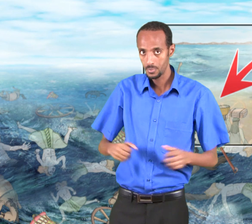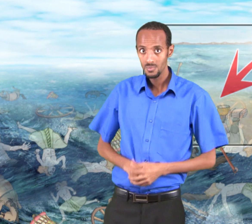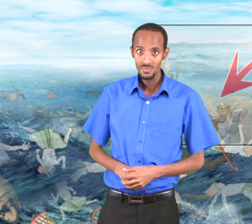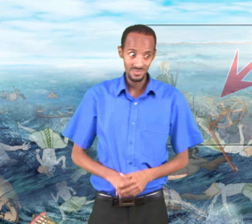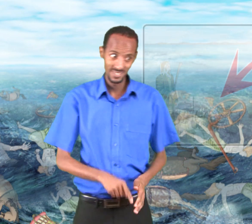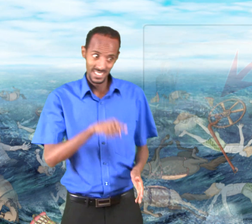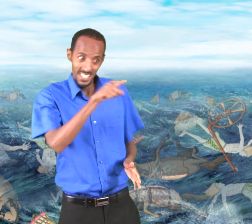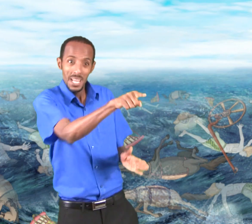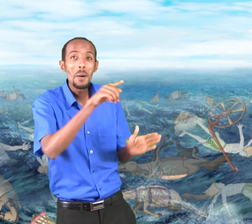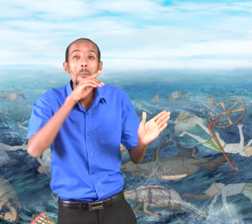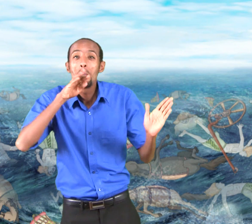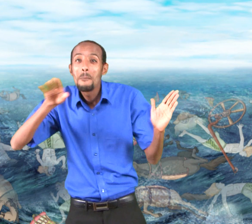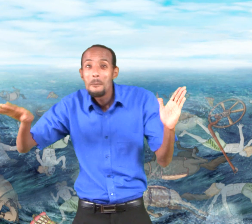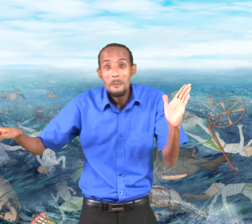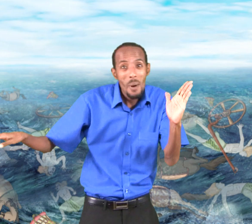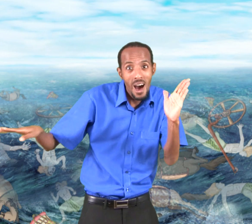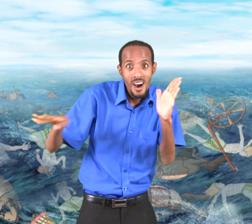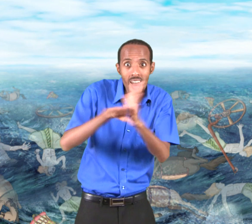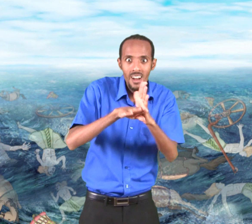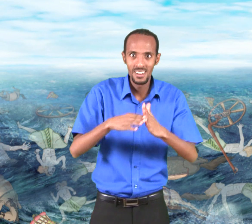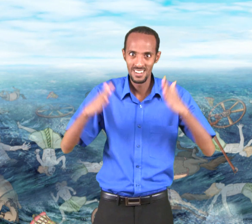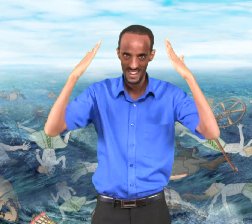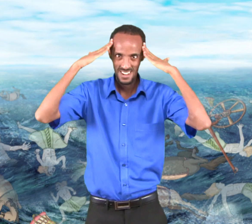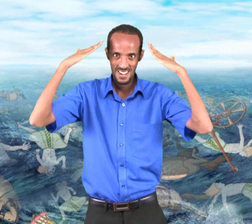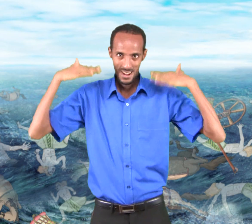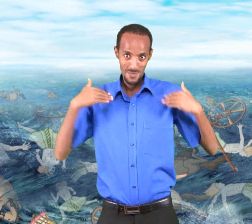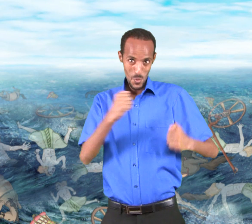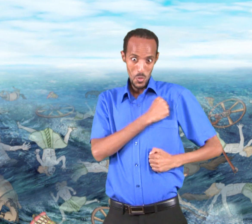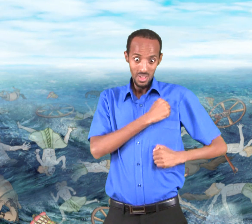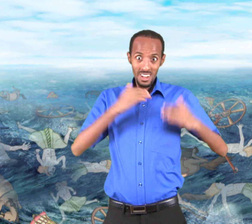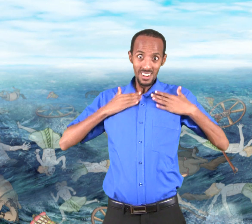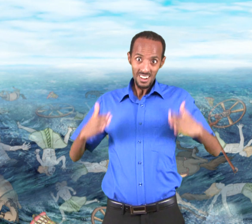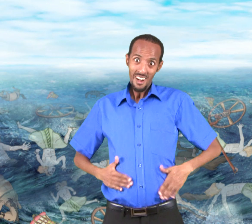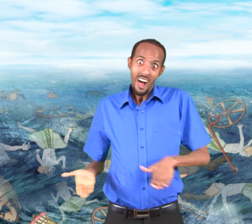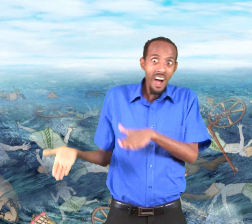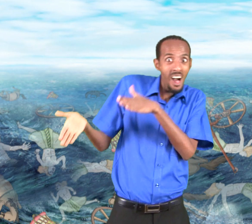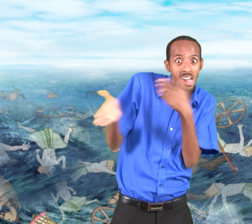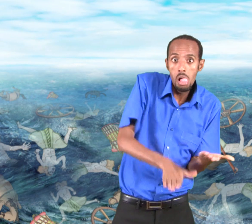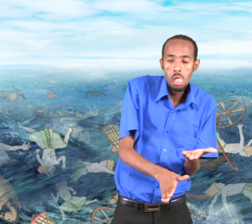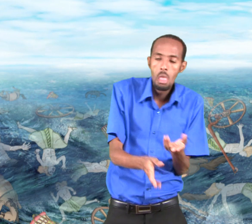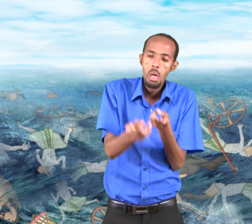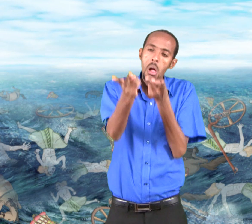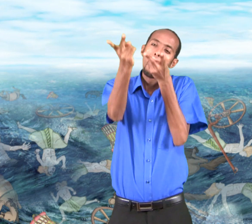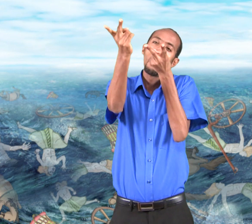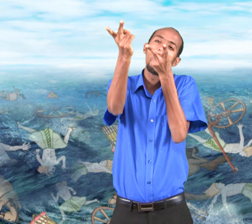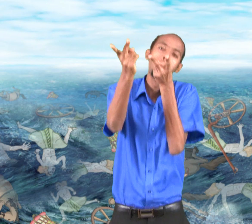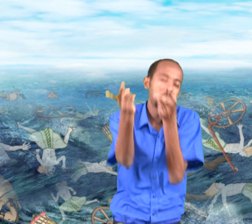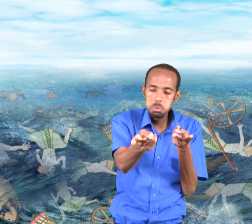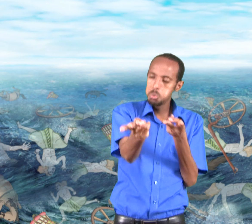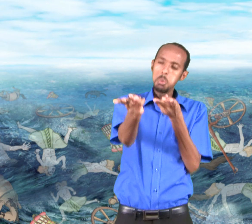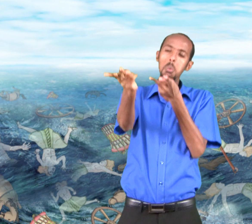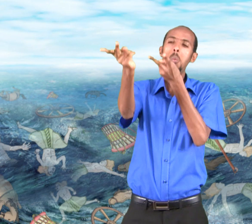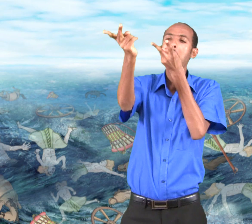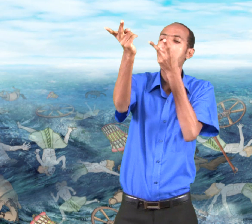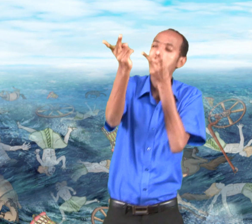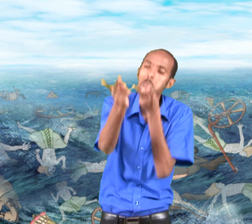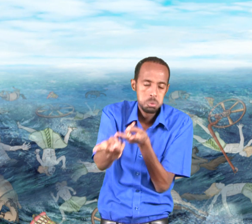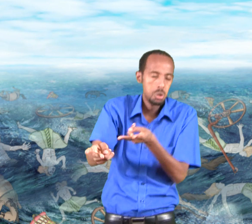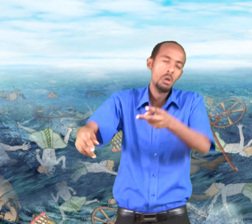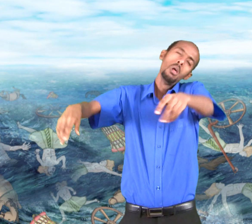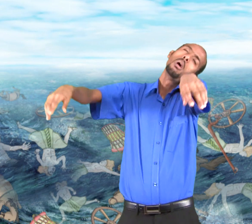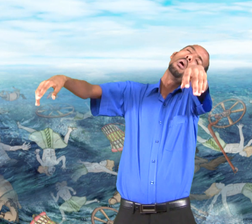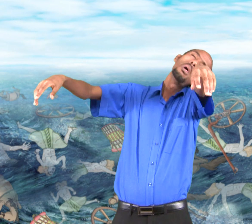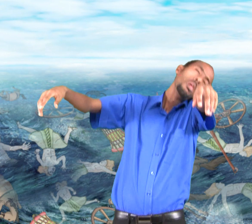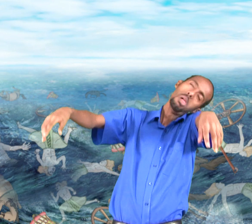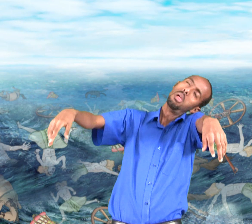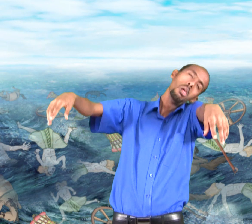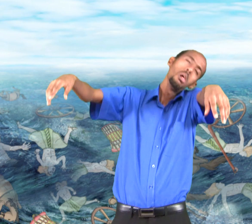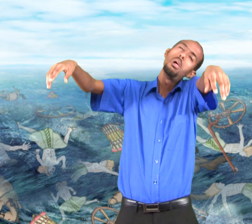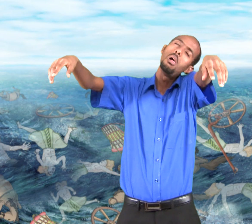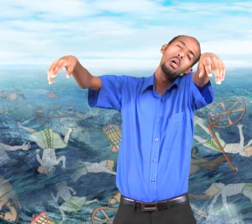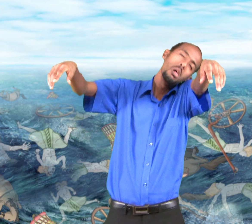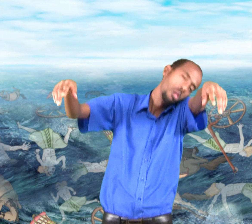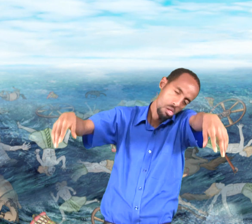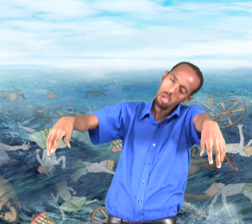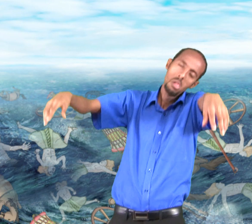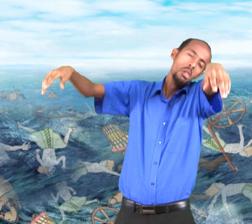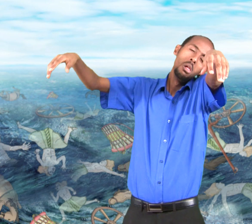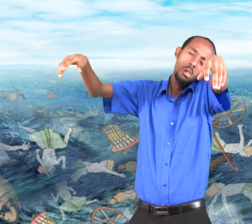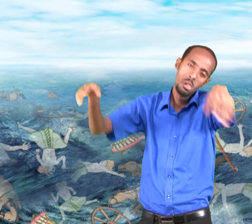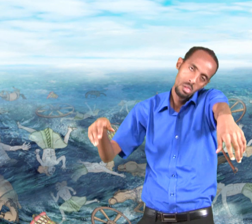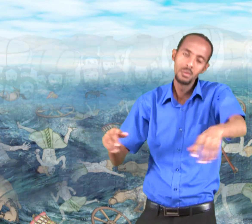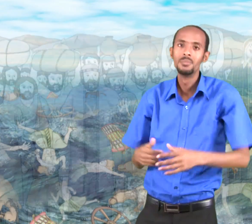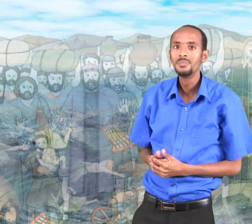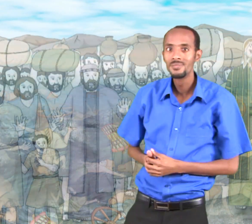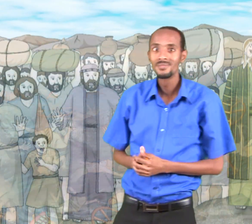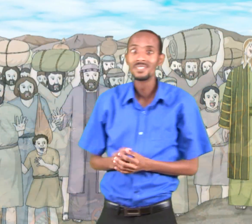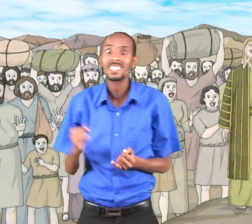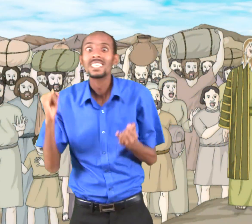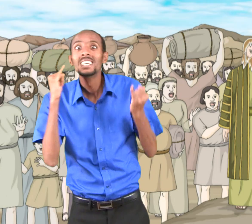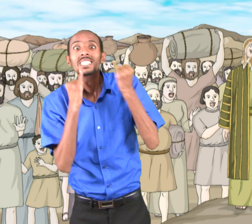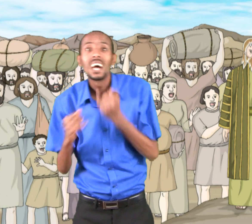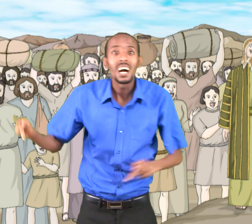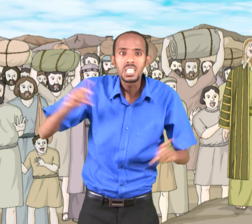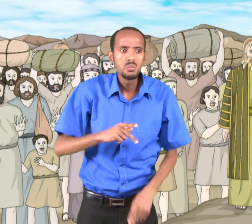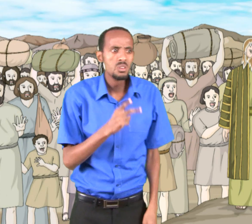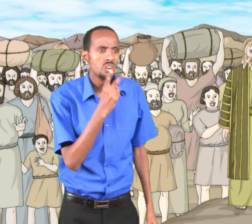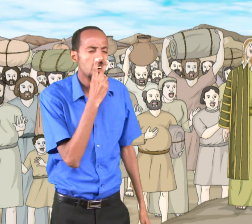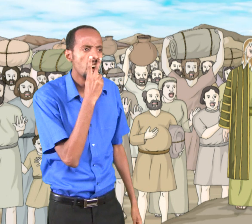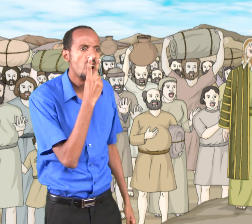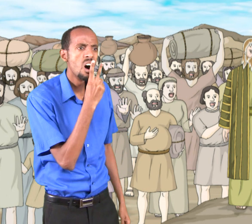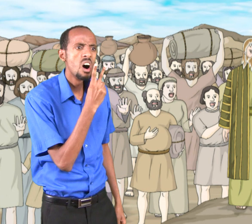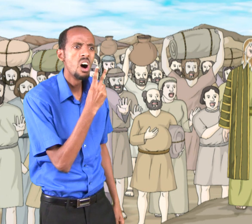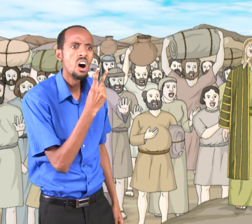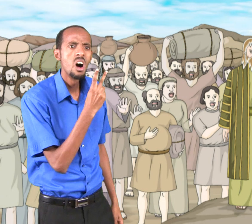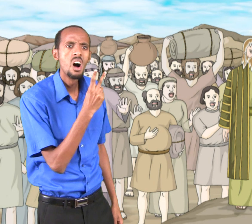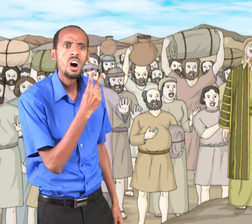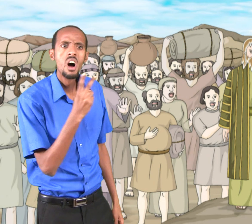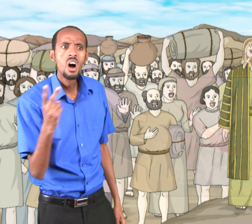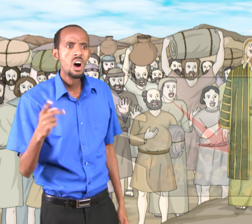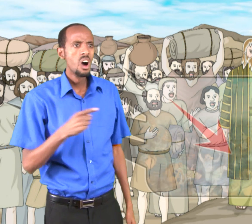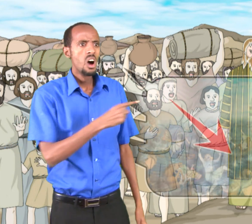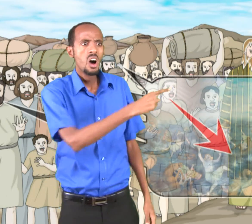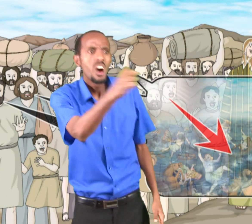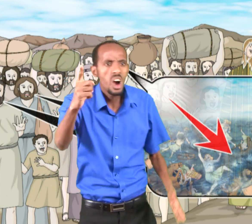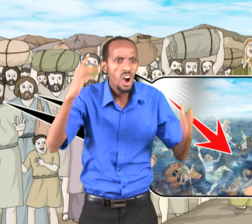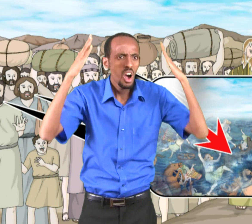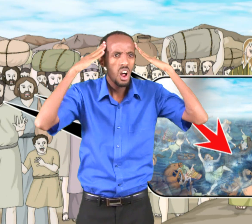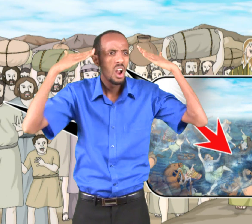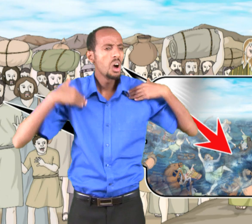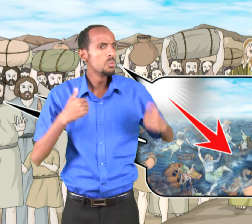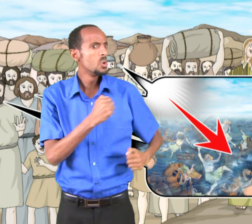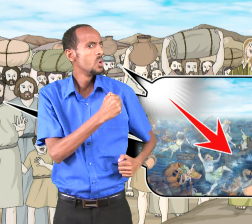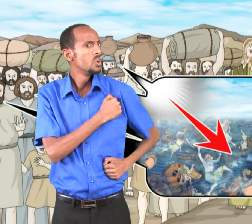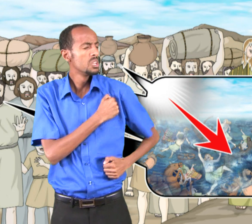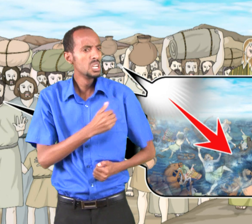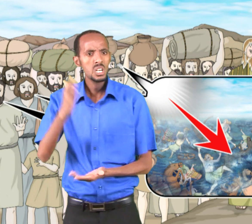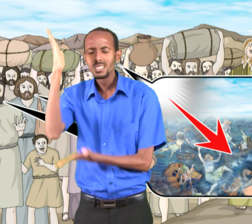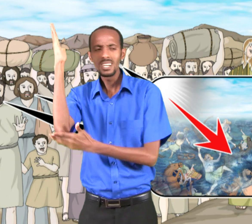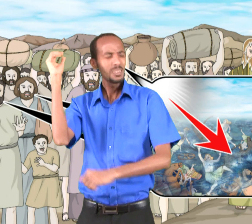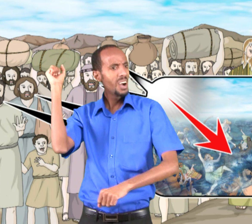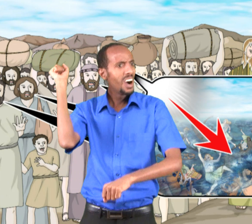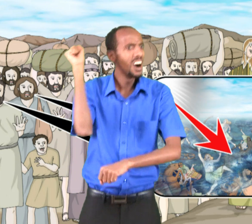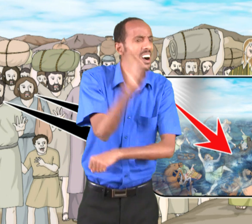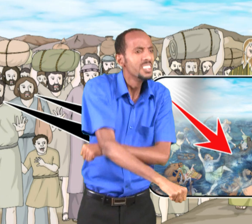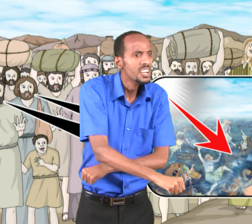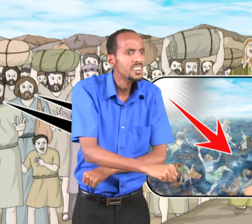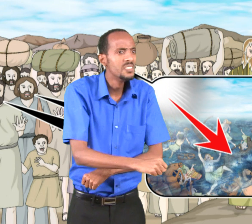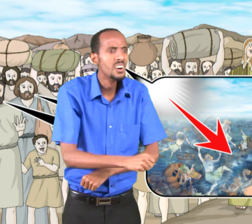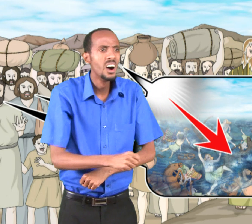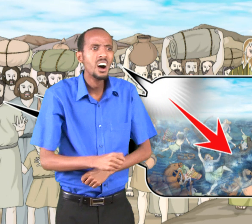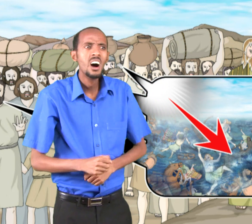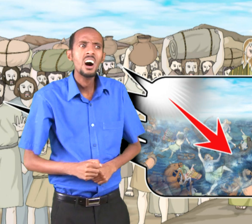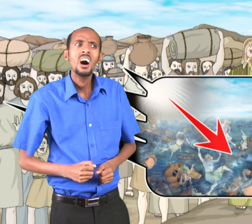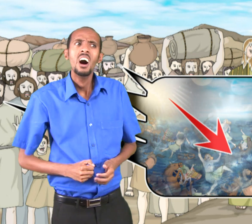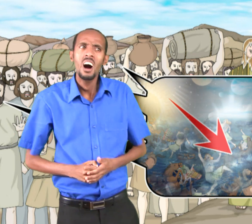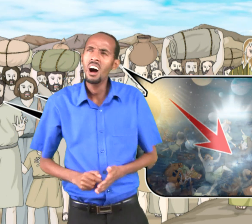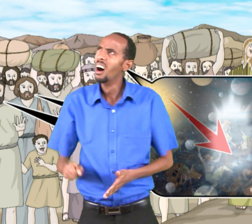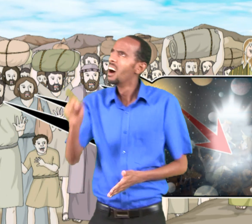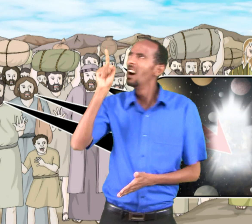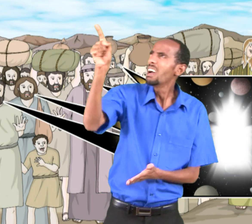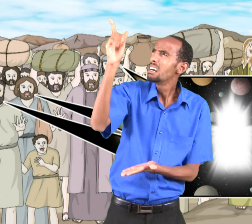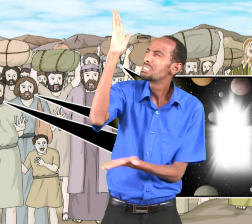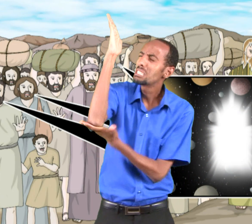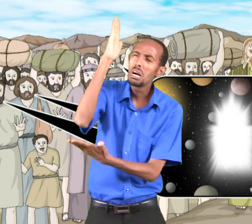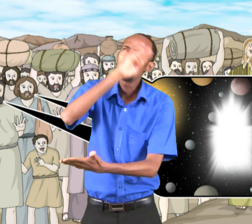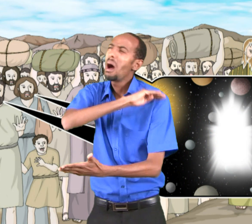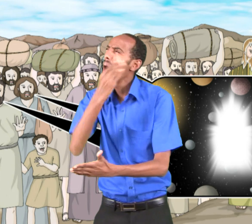That day the LORD saved Israel from the hand of the Egyptians, and Israel saw the Egyptians dead on the shore.